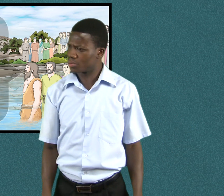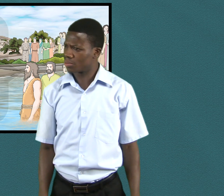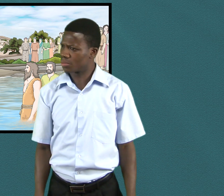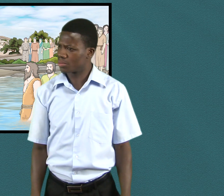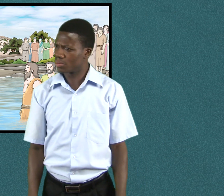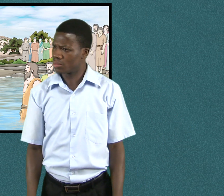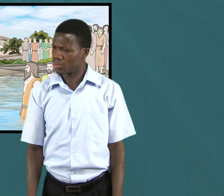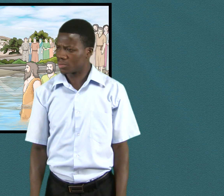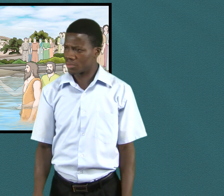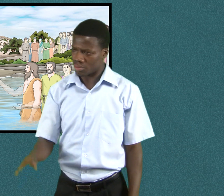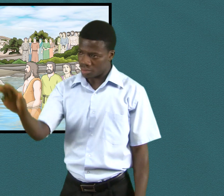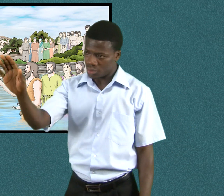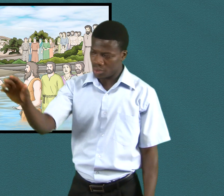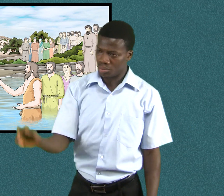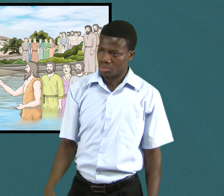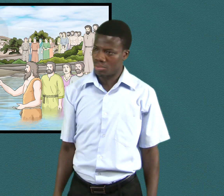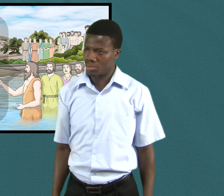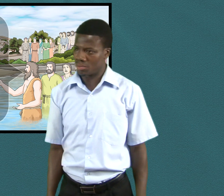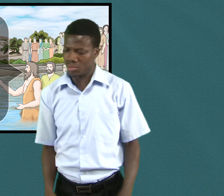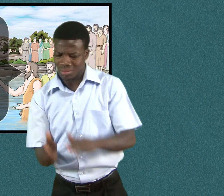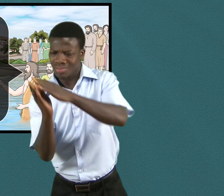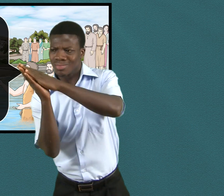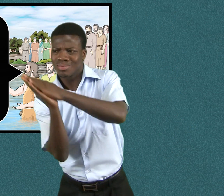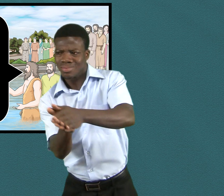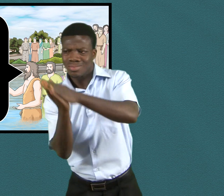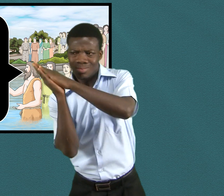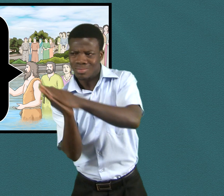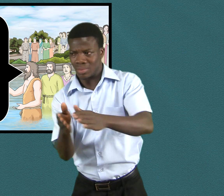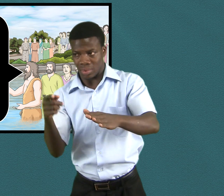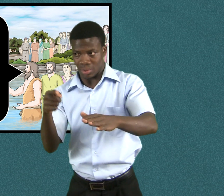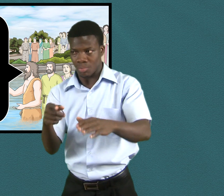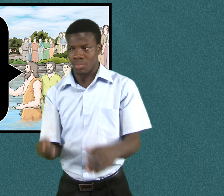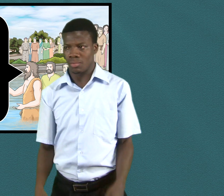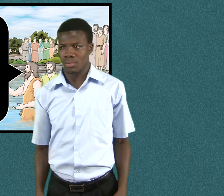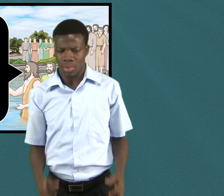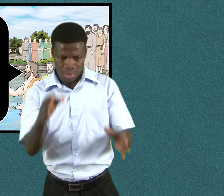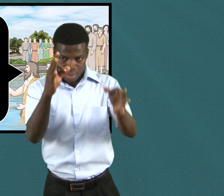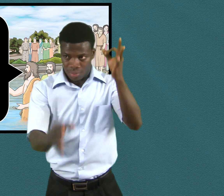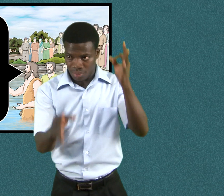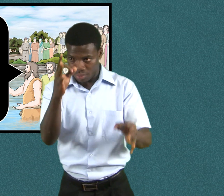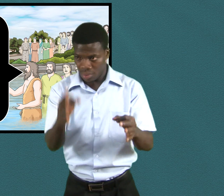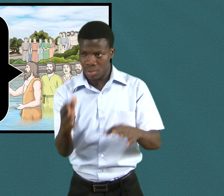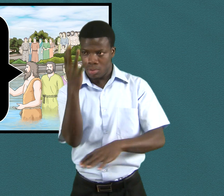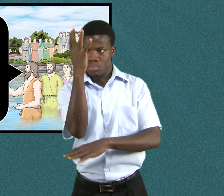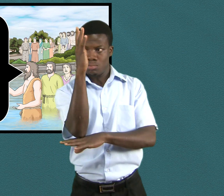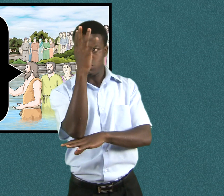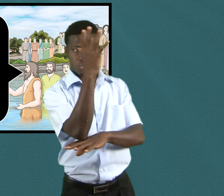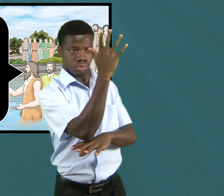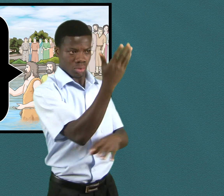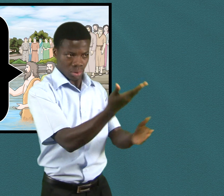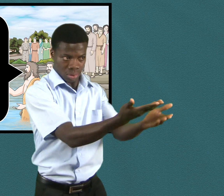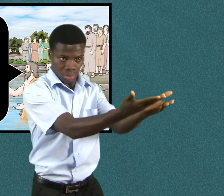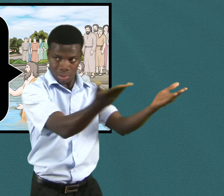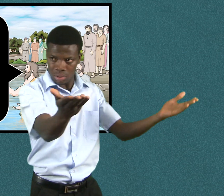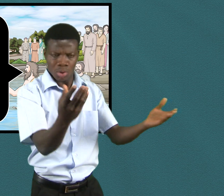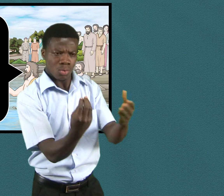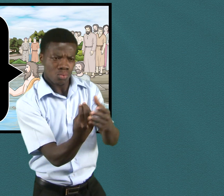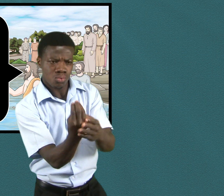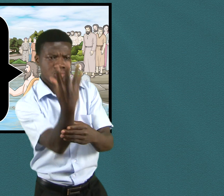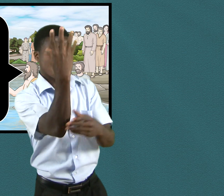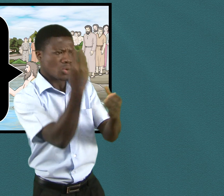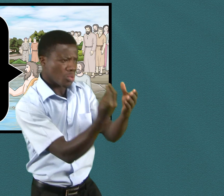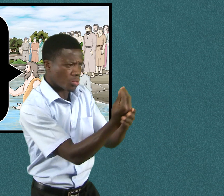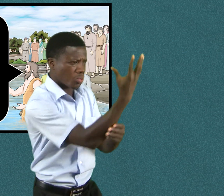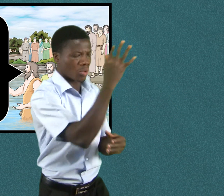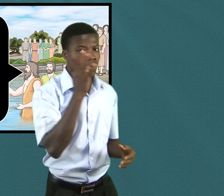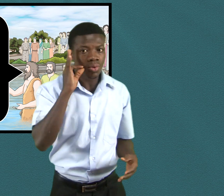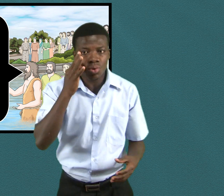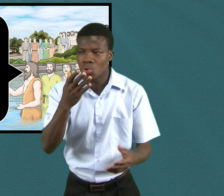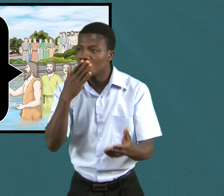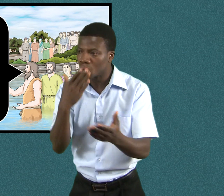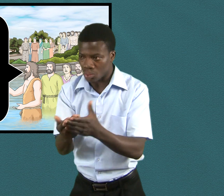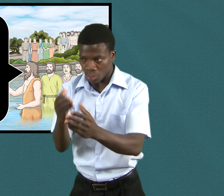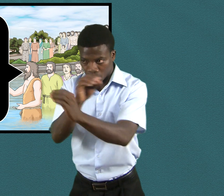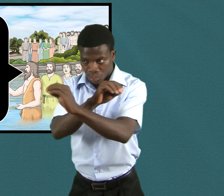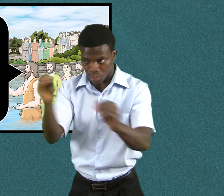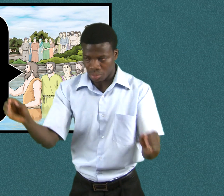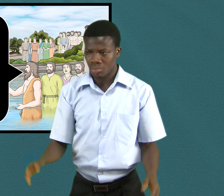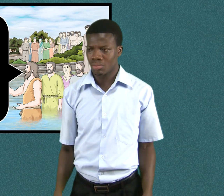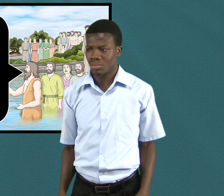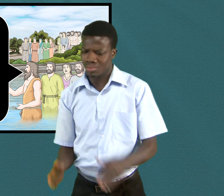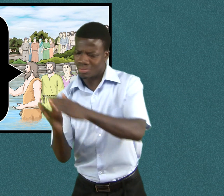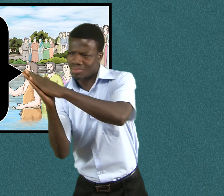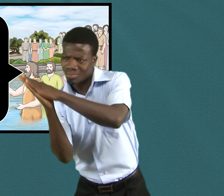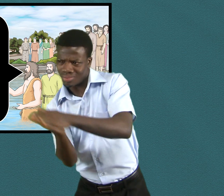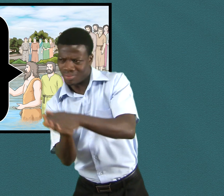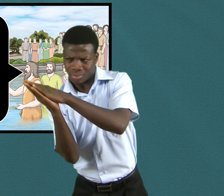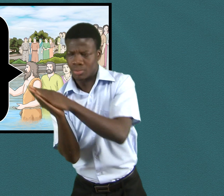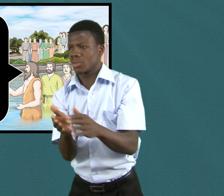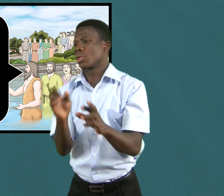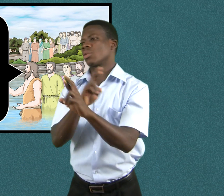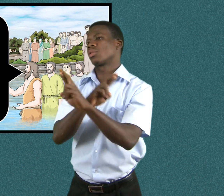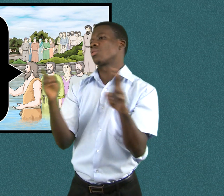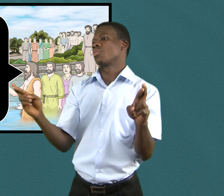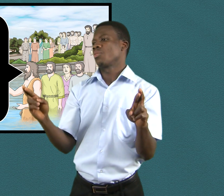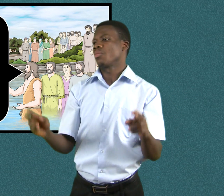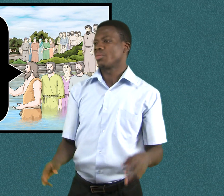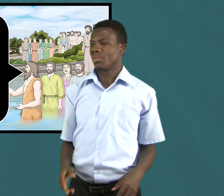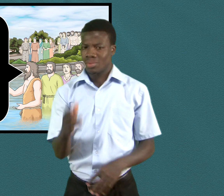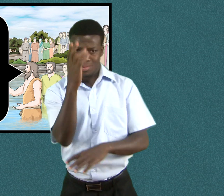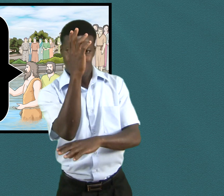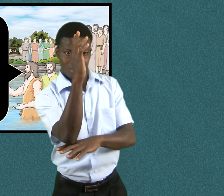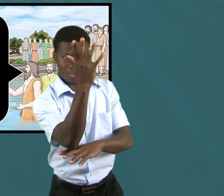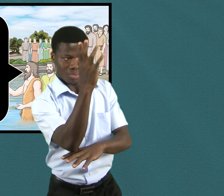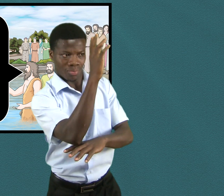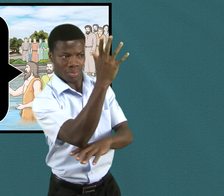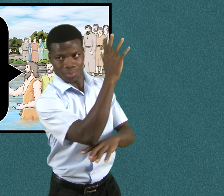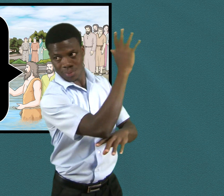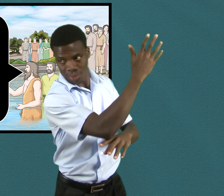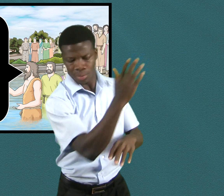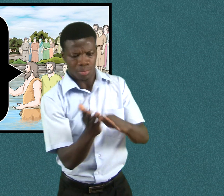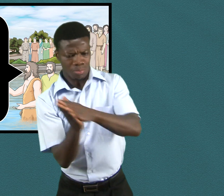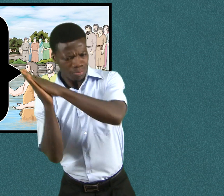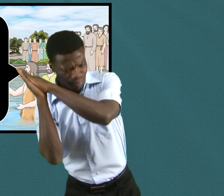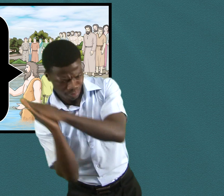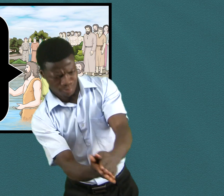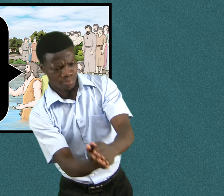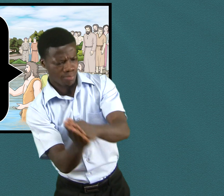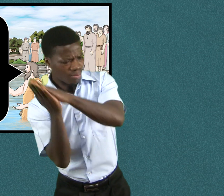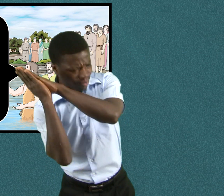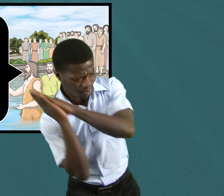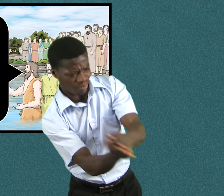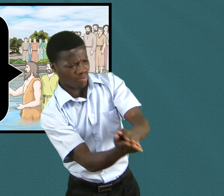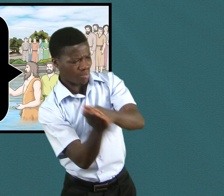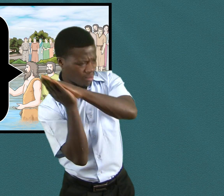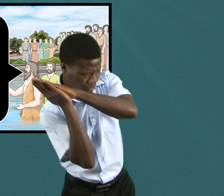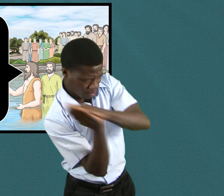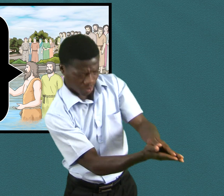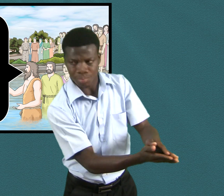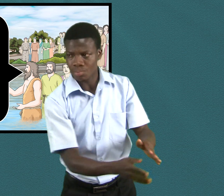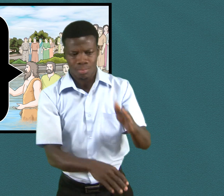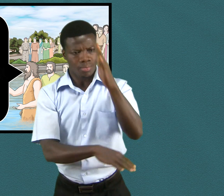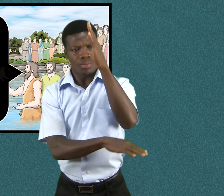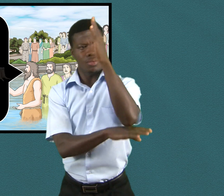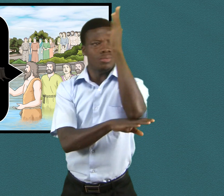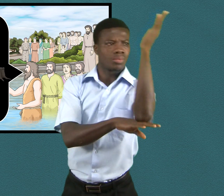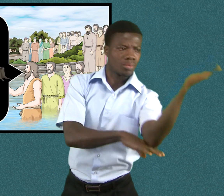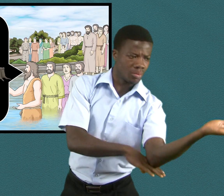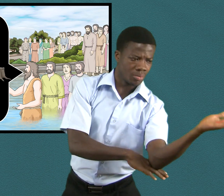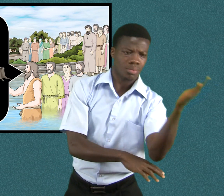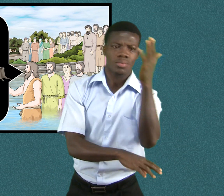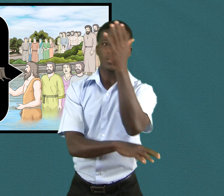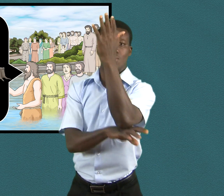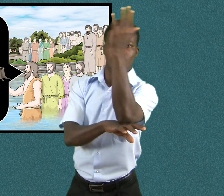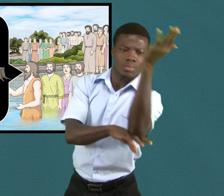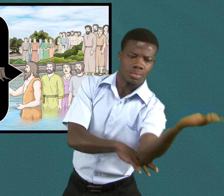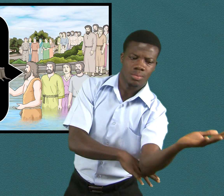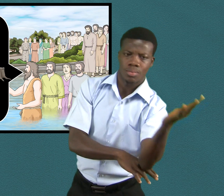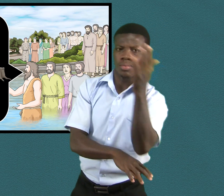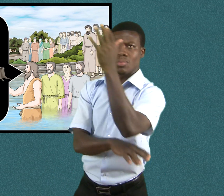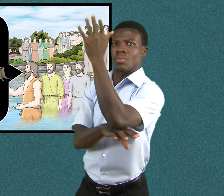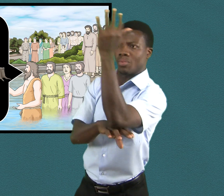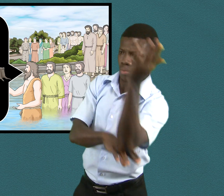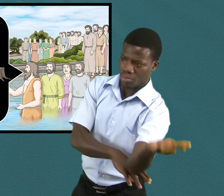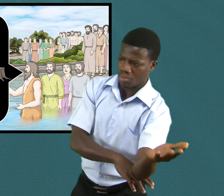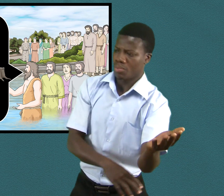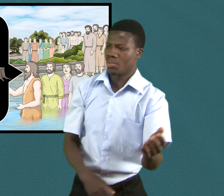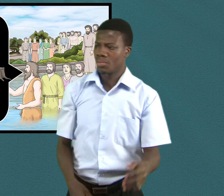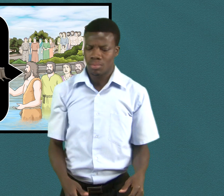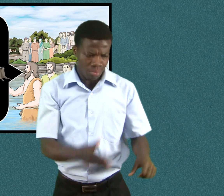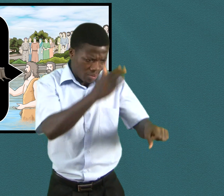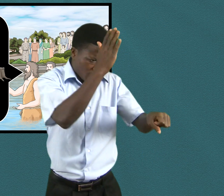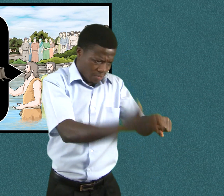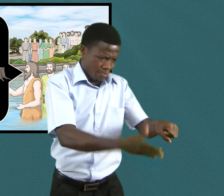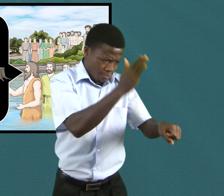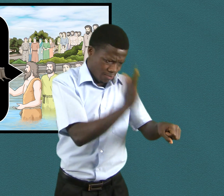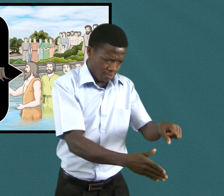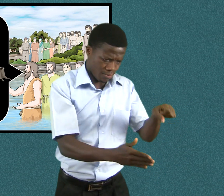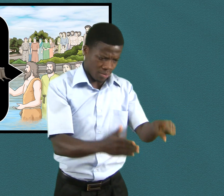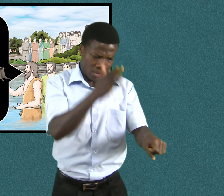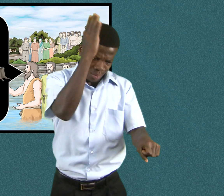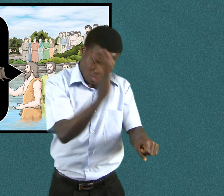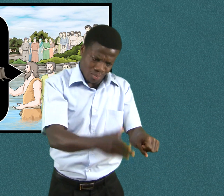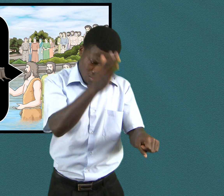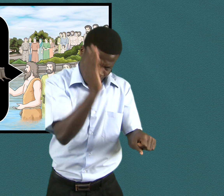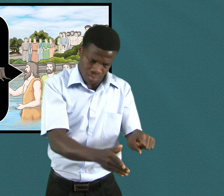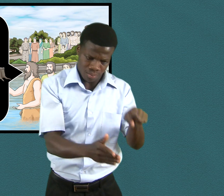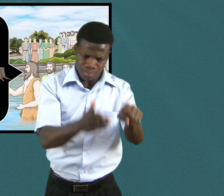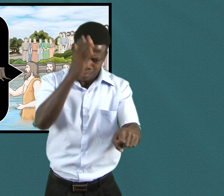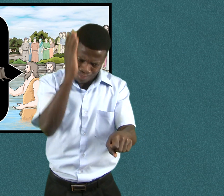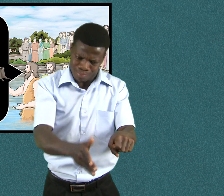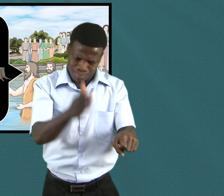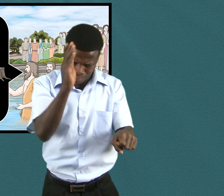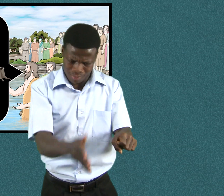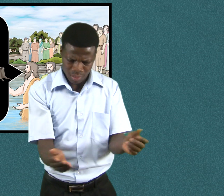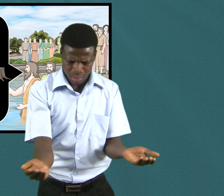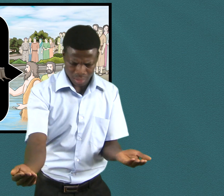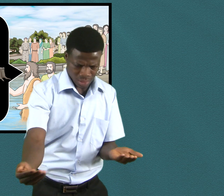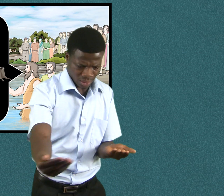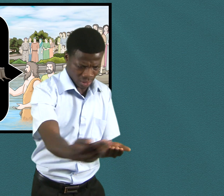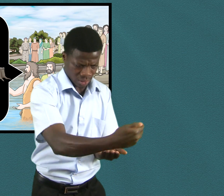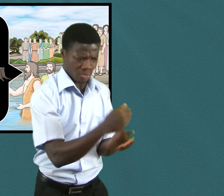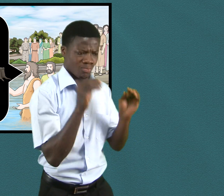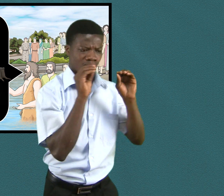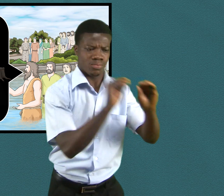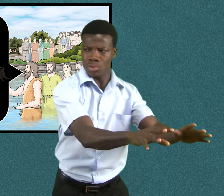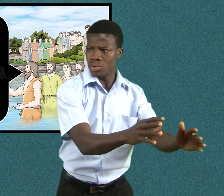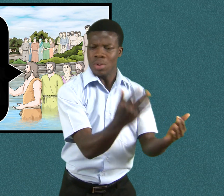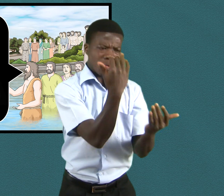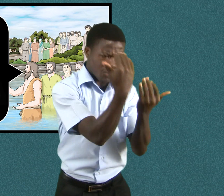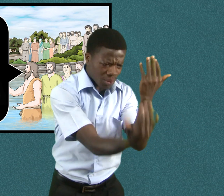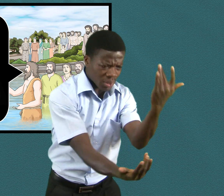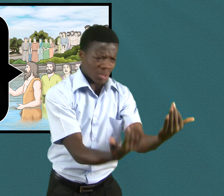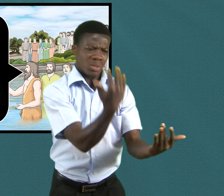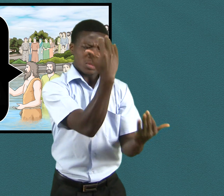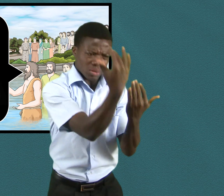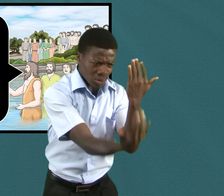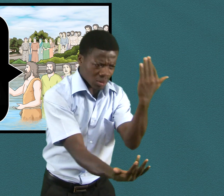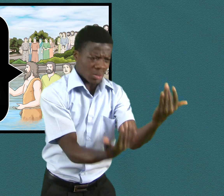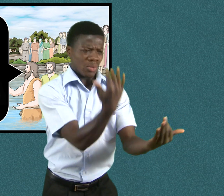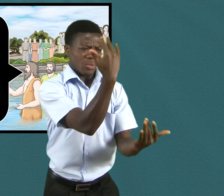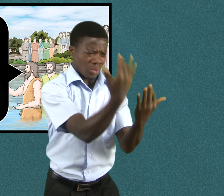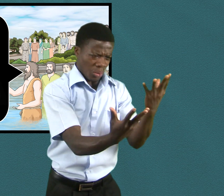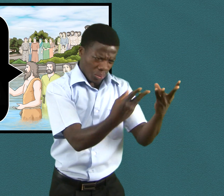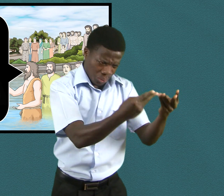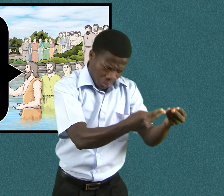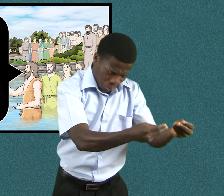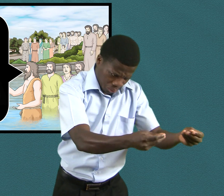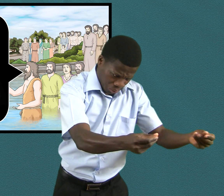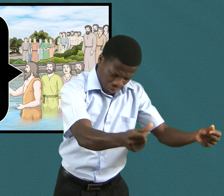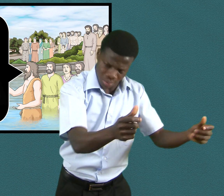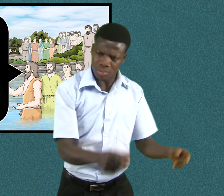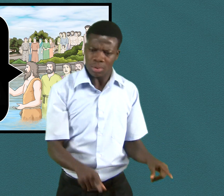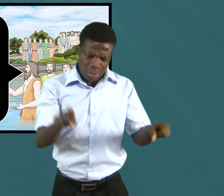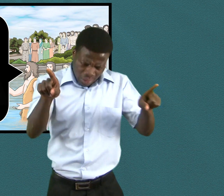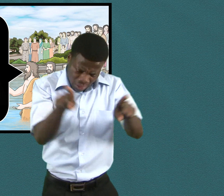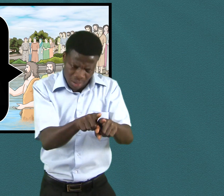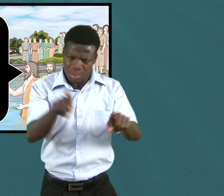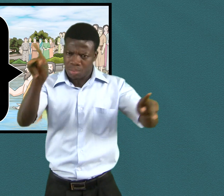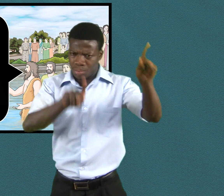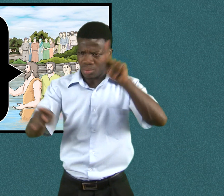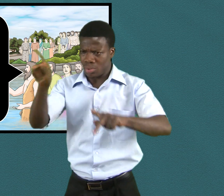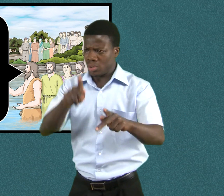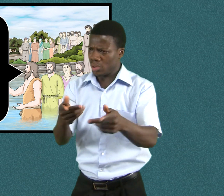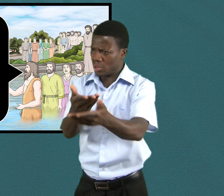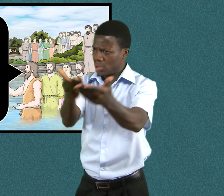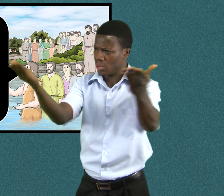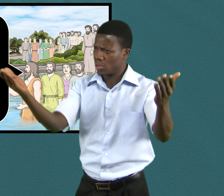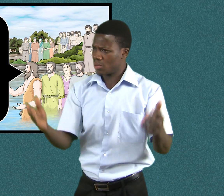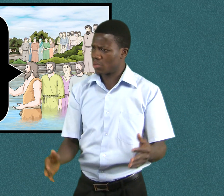The axe lies ready at the root of the trees, and every tree that does not produce good fruit will be cut down and thrown into the fire.